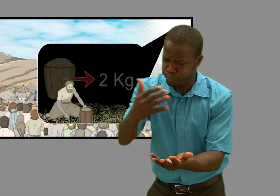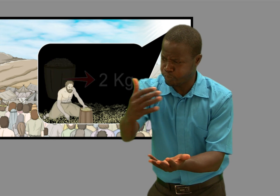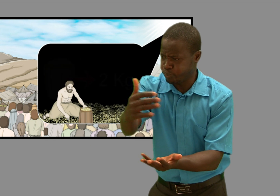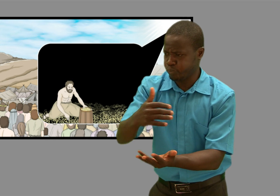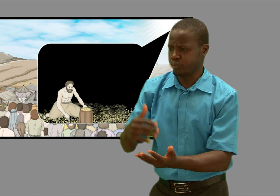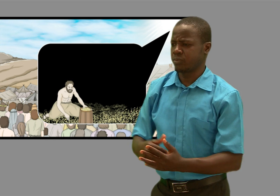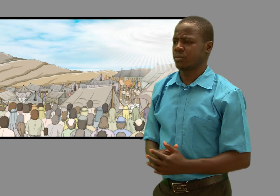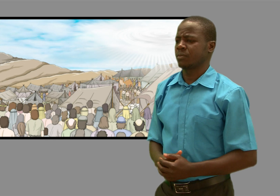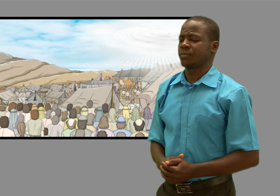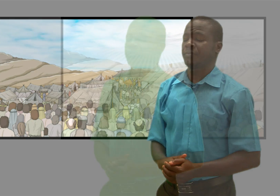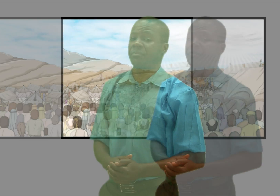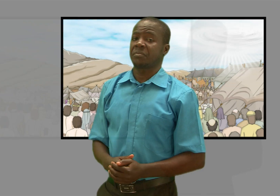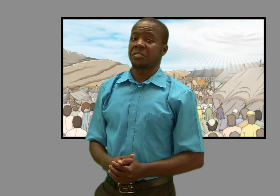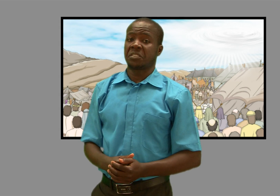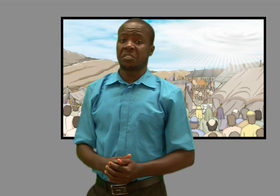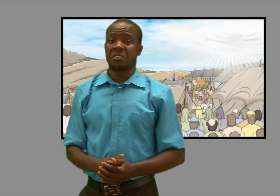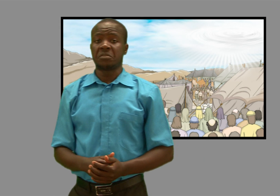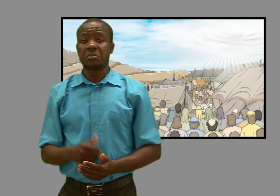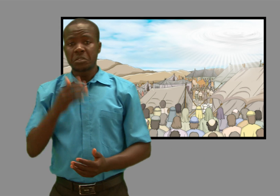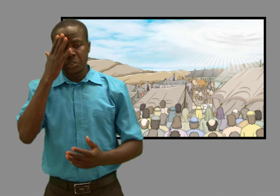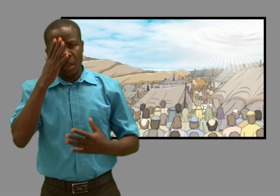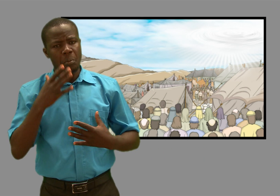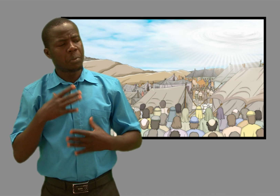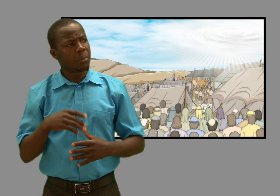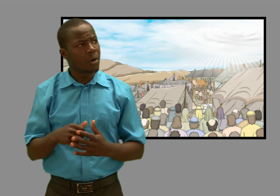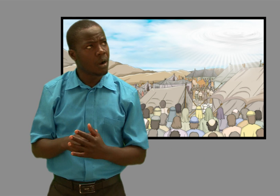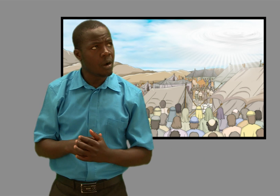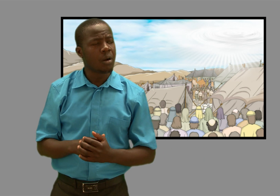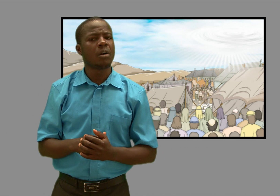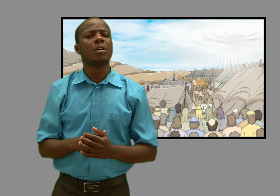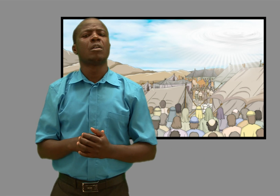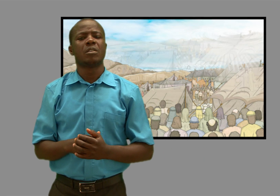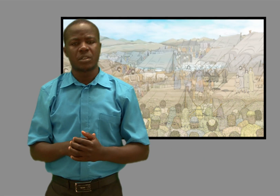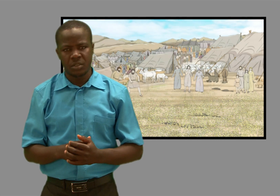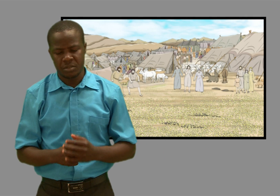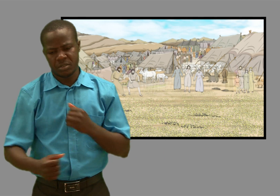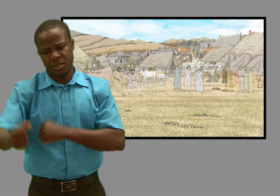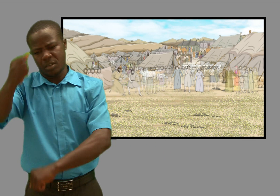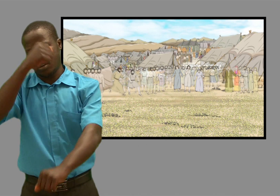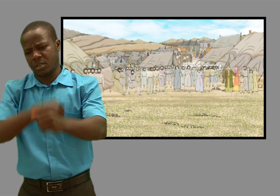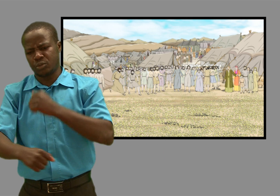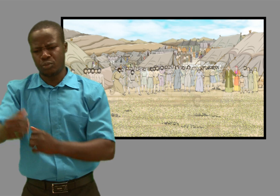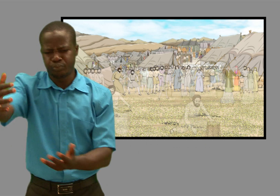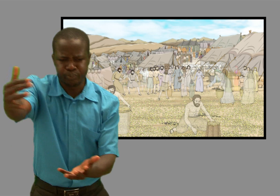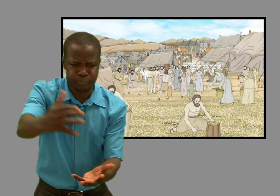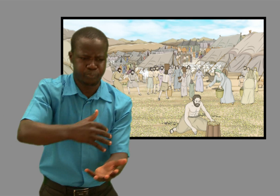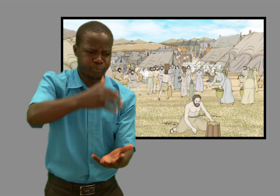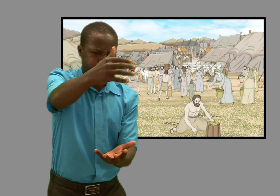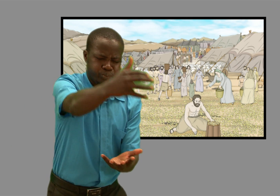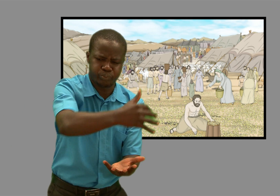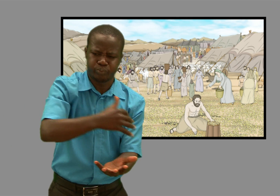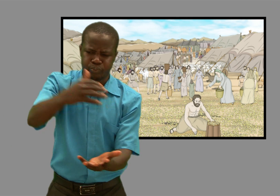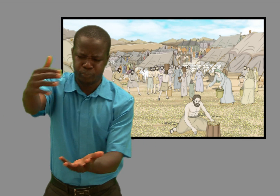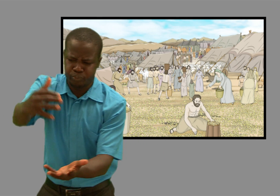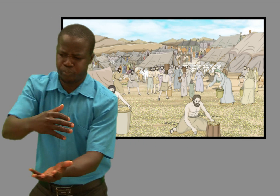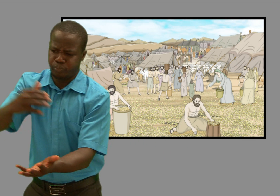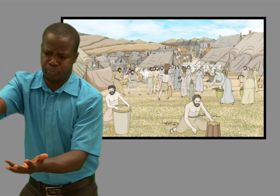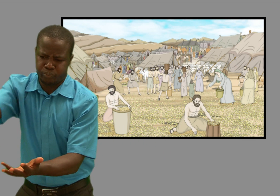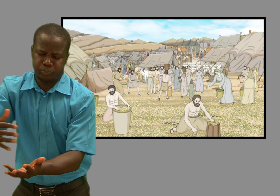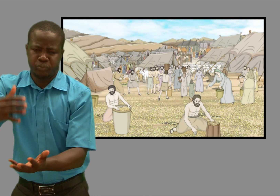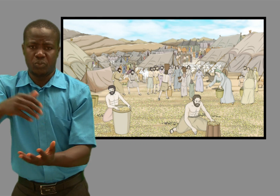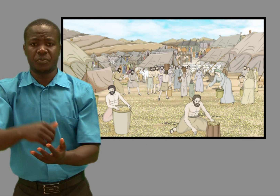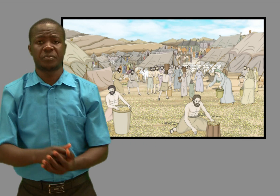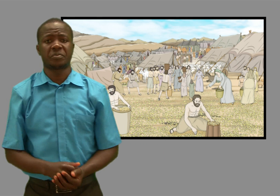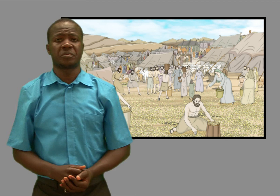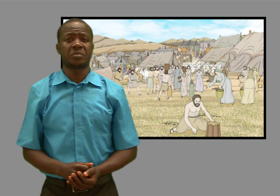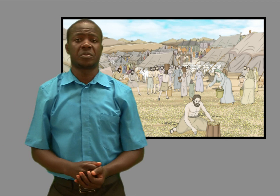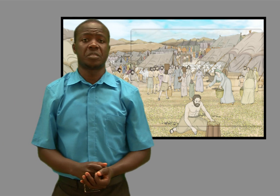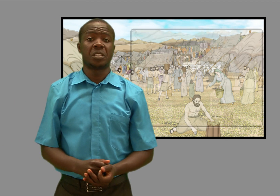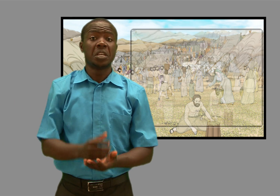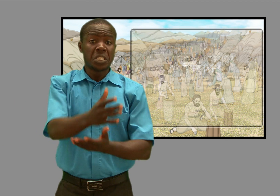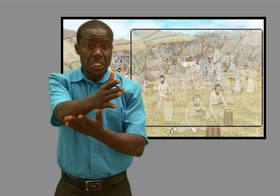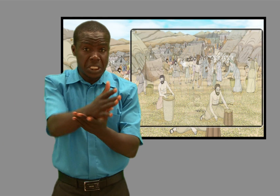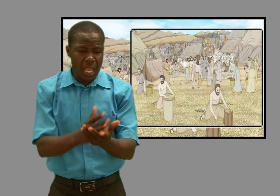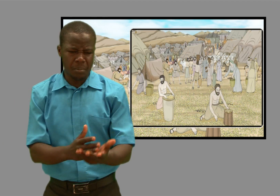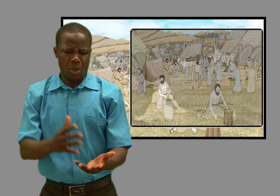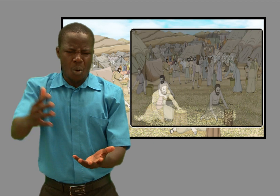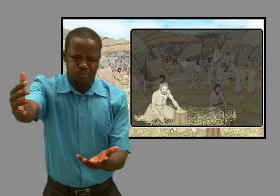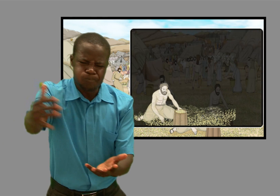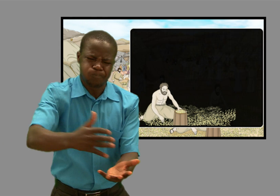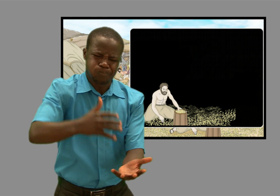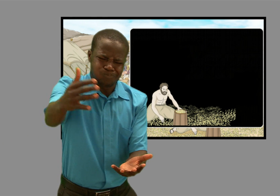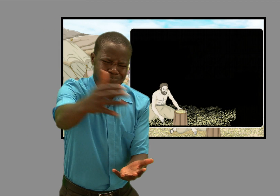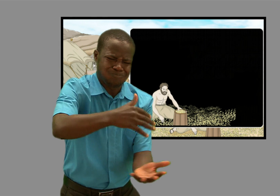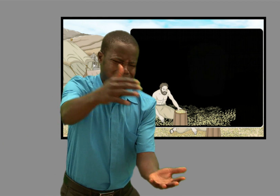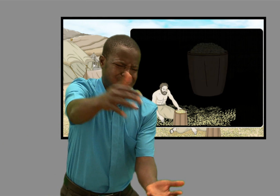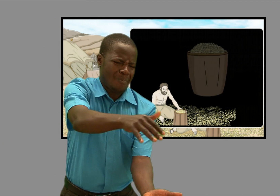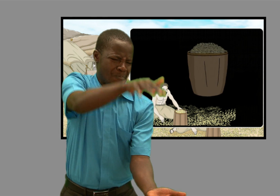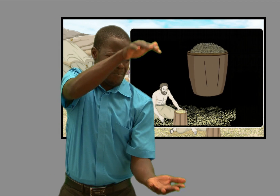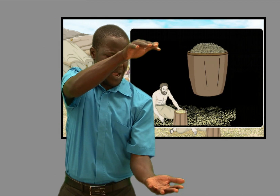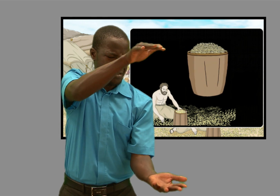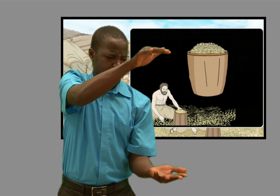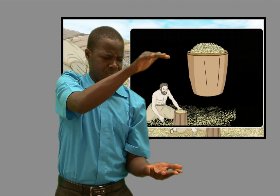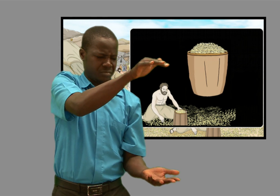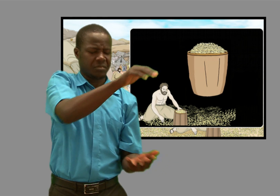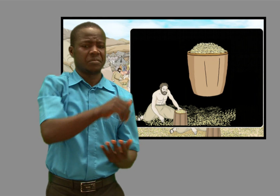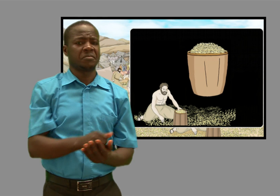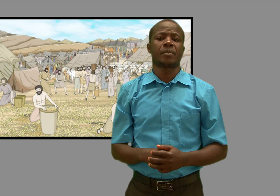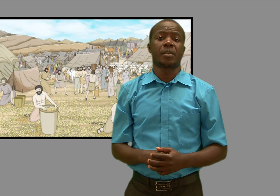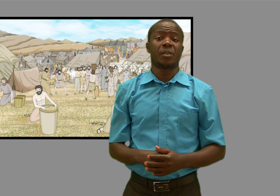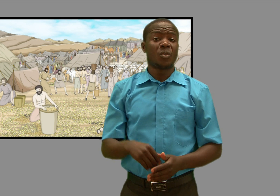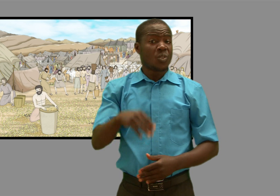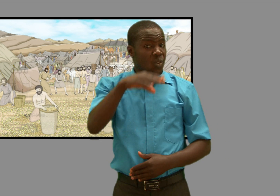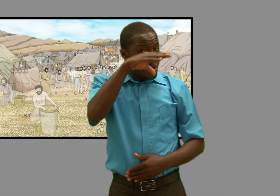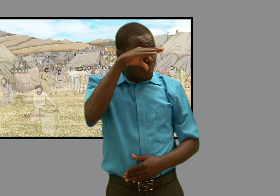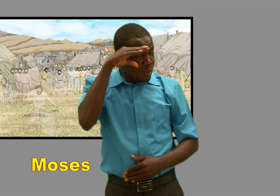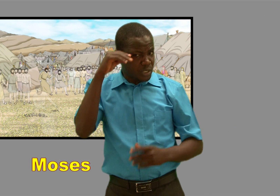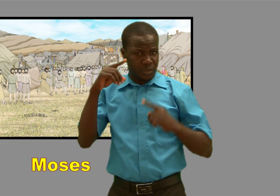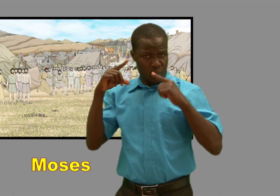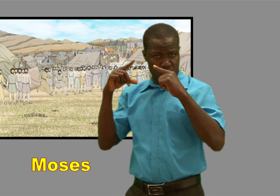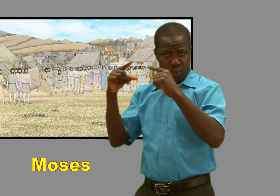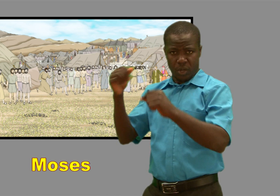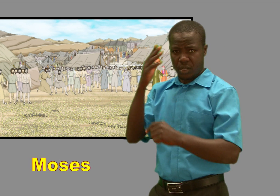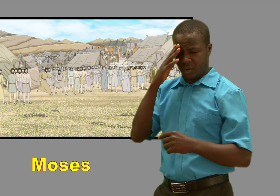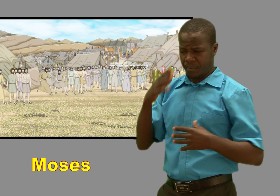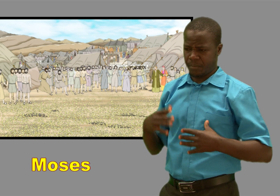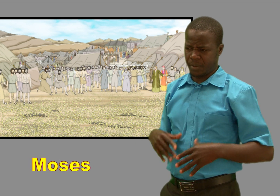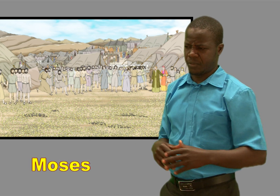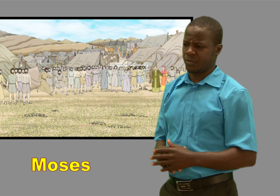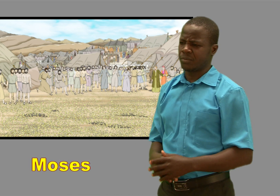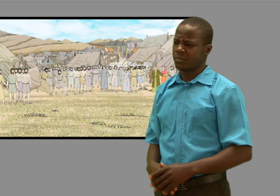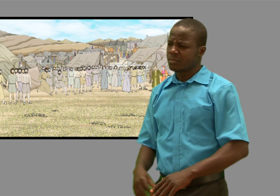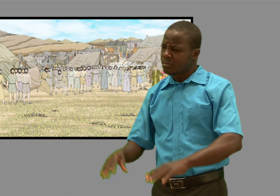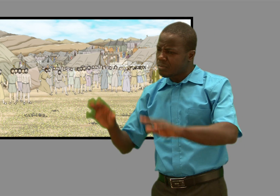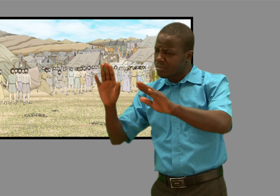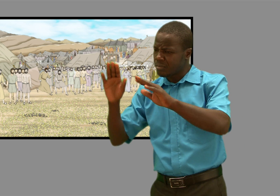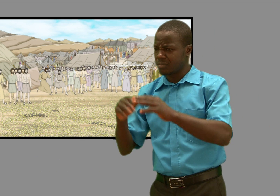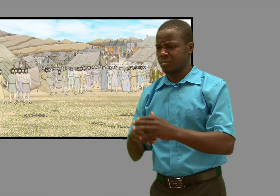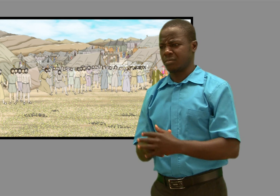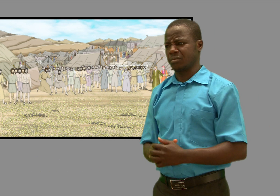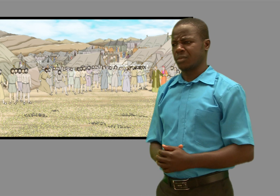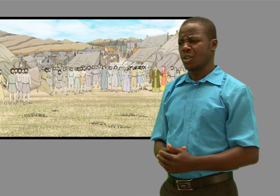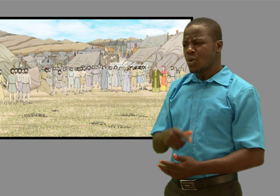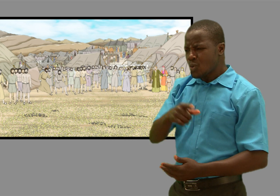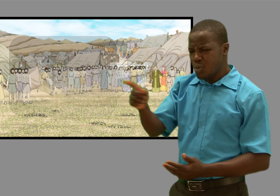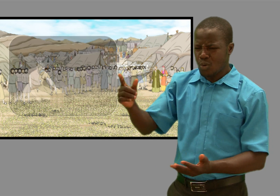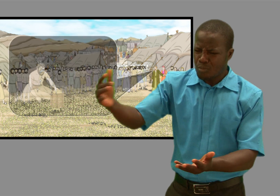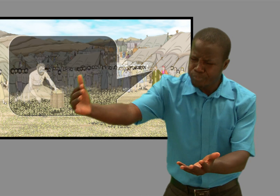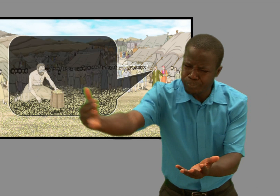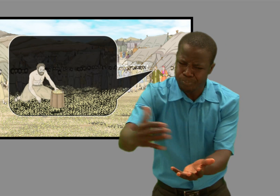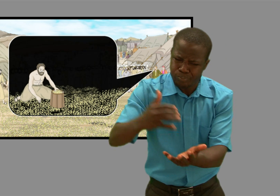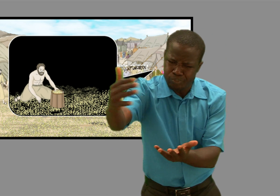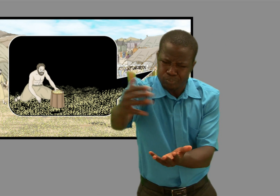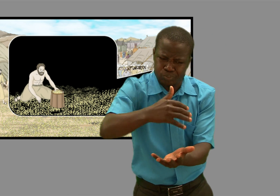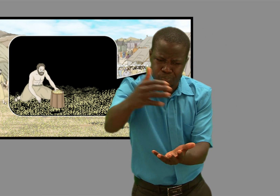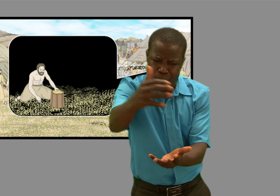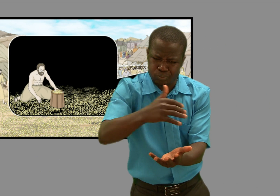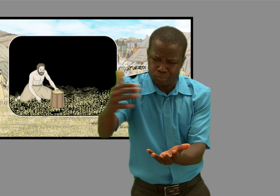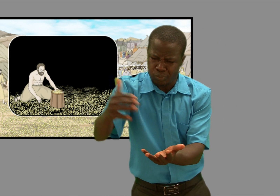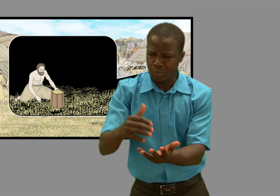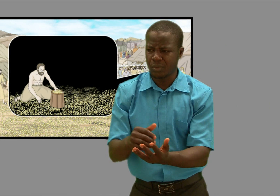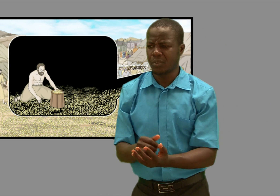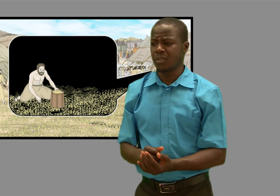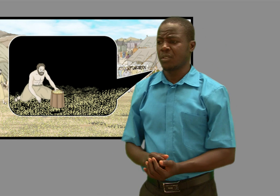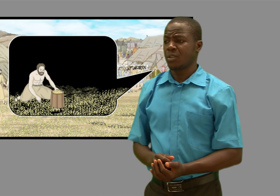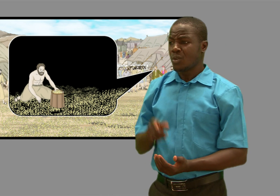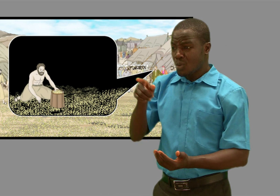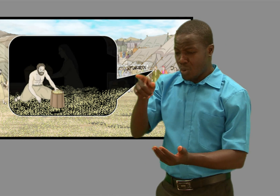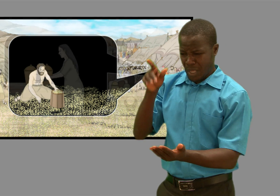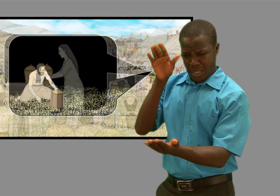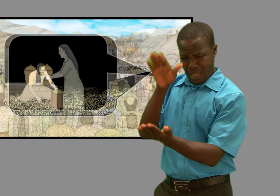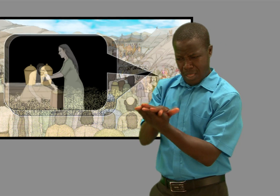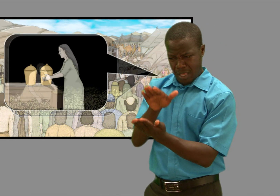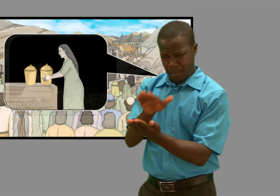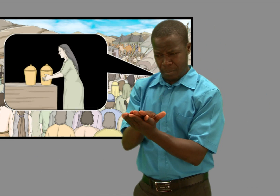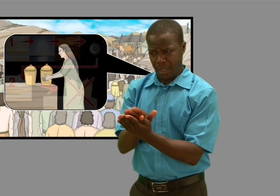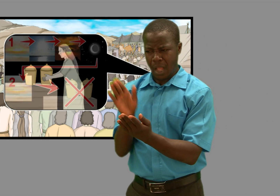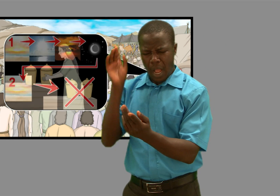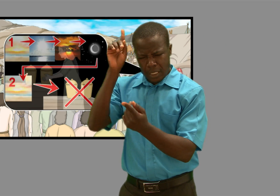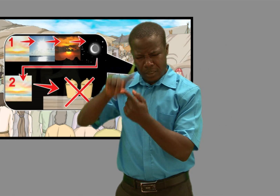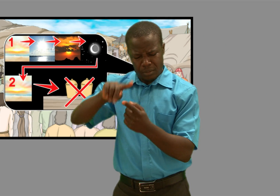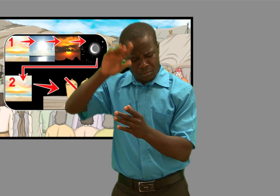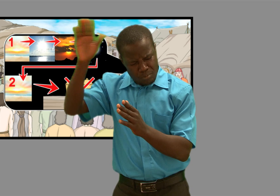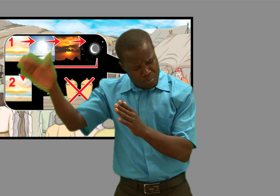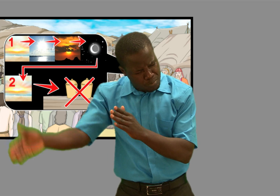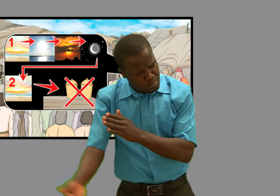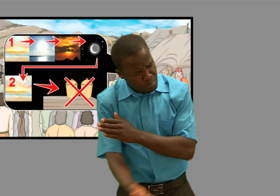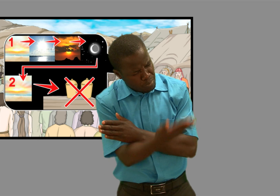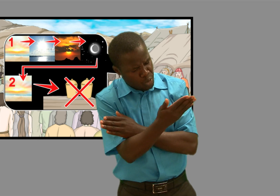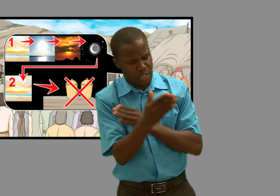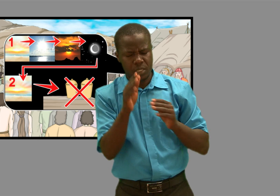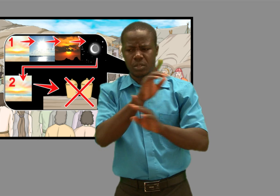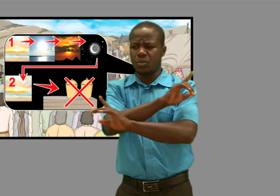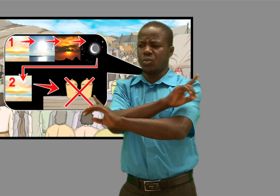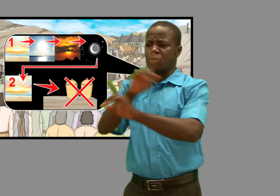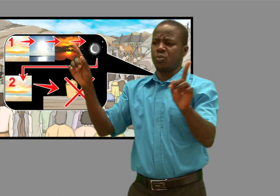When they measured it by the omer, he who gathered much had no excess, and he who gathered little had no shortfall. Each one gathered as much as he needed to eat.